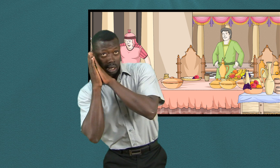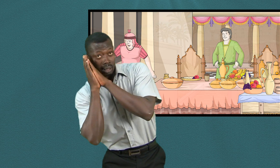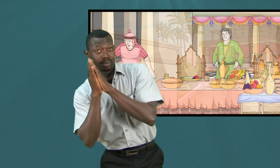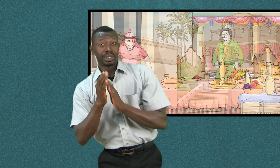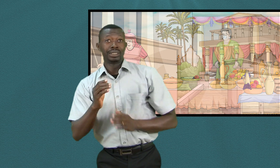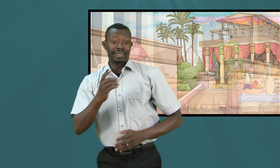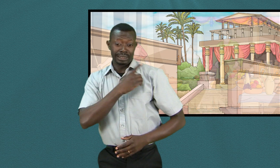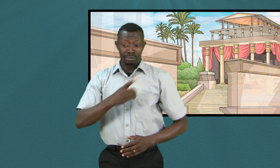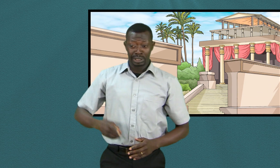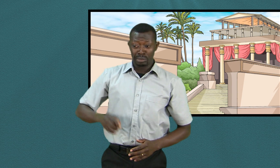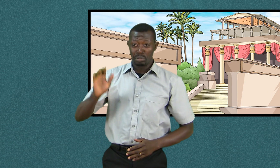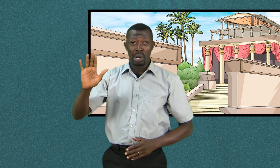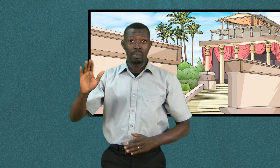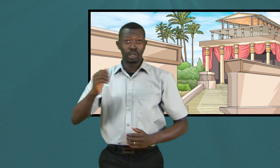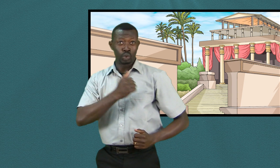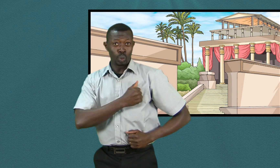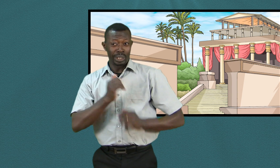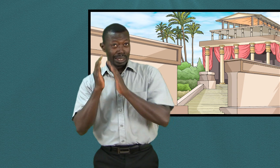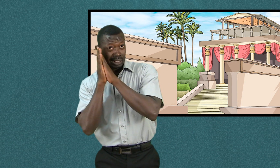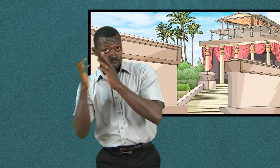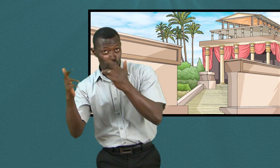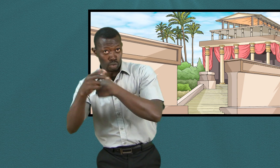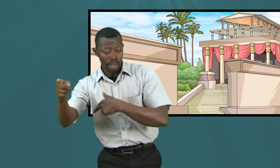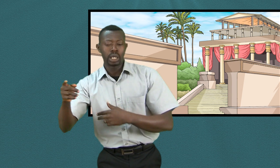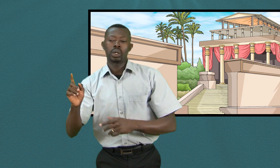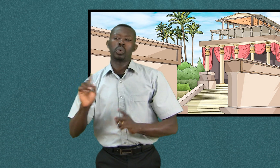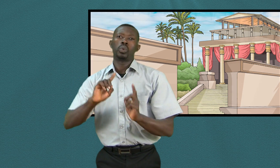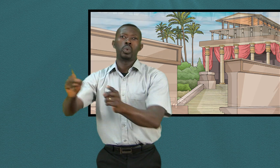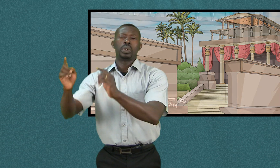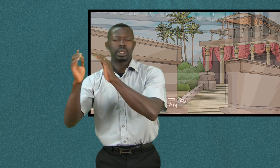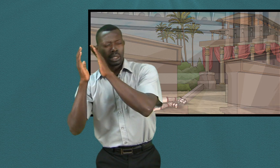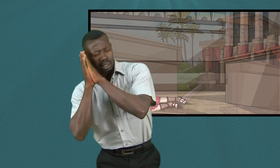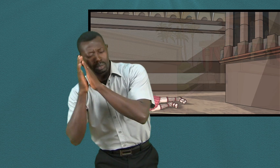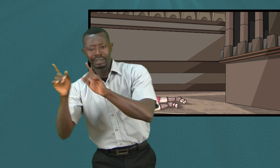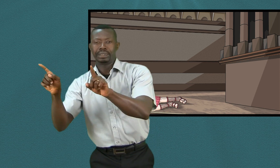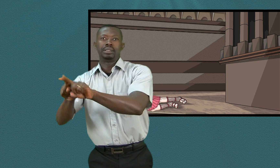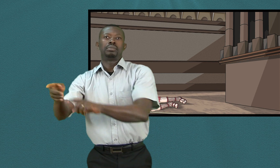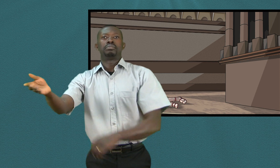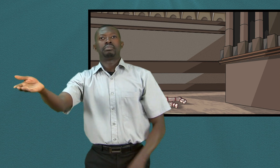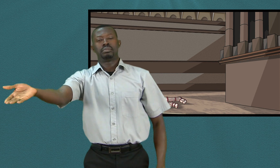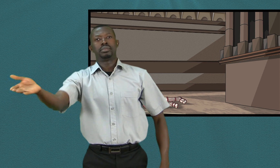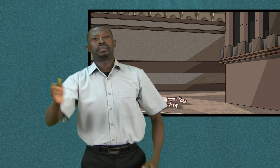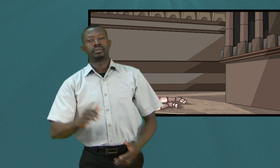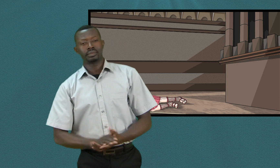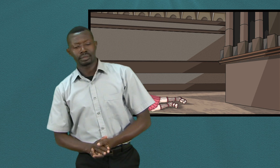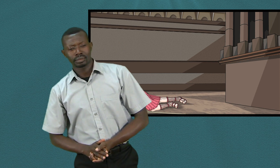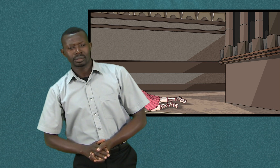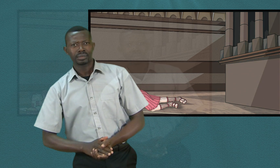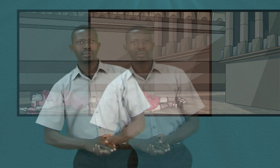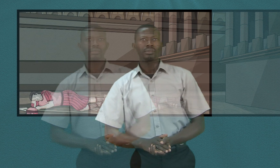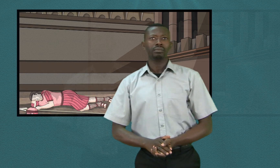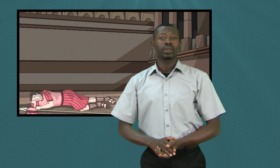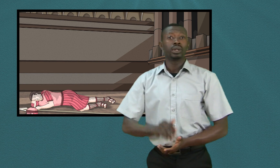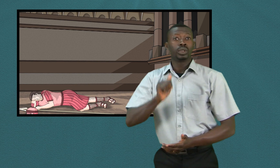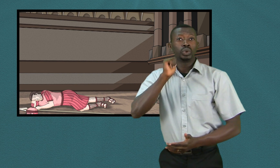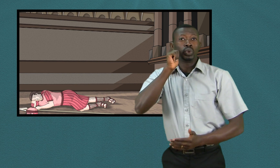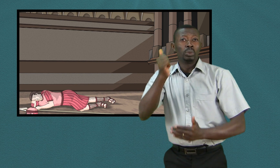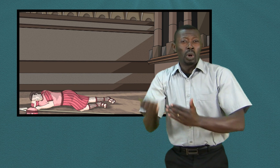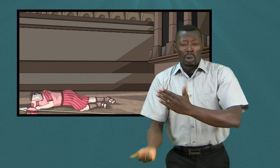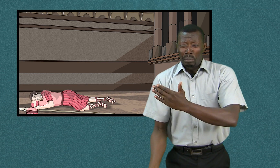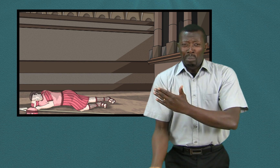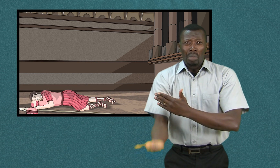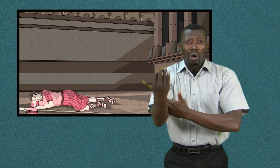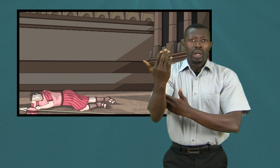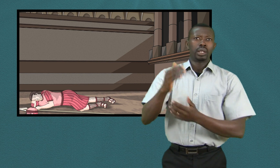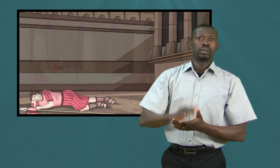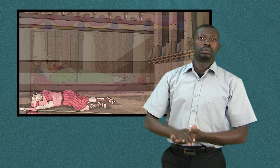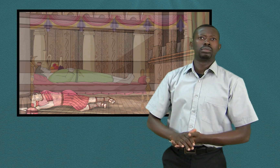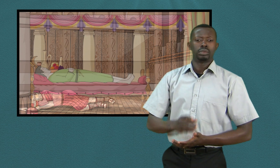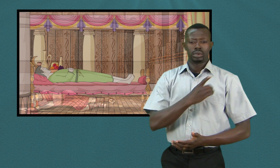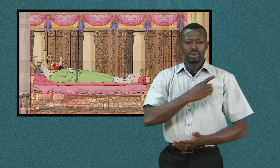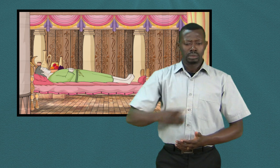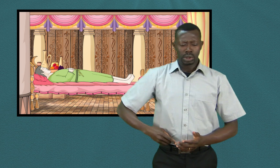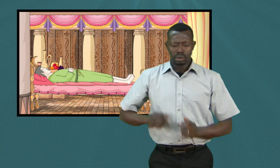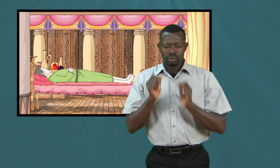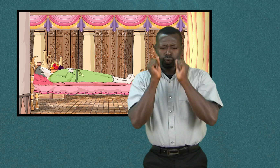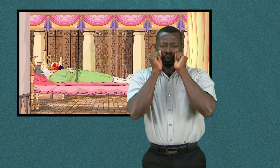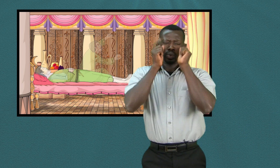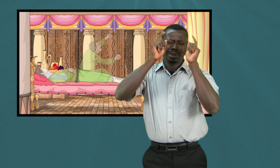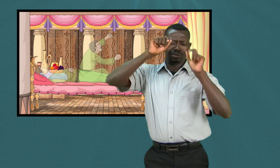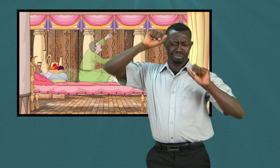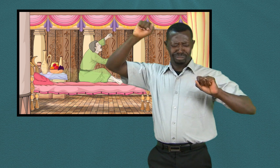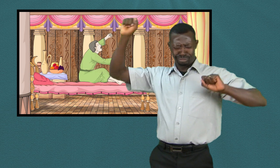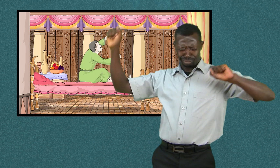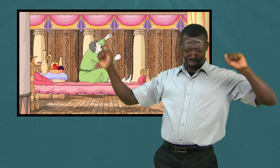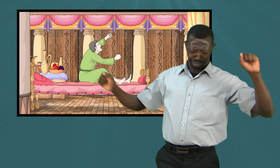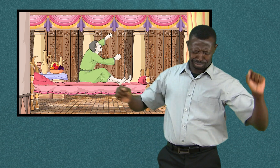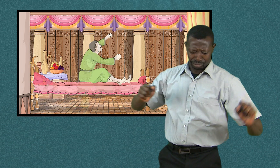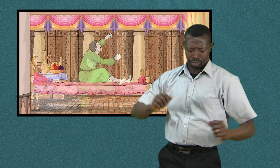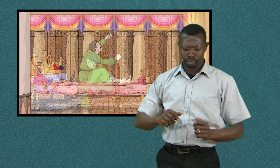And in the evening Uriah went out to lie down on his cot with his master’s servants, but he did not go home.